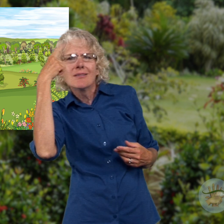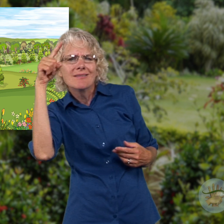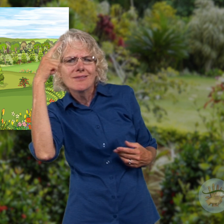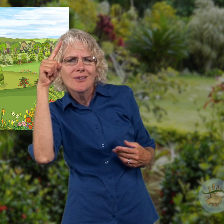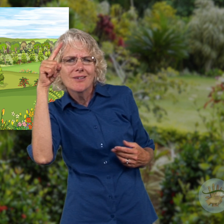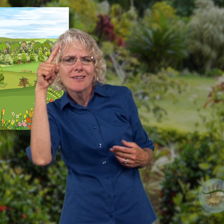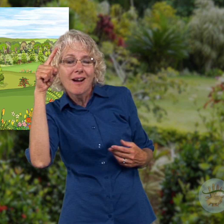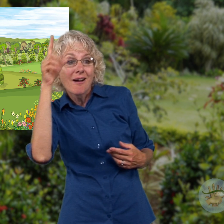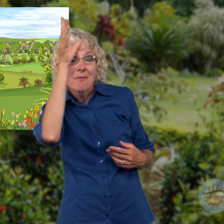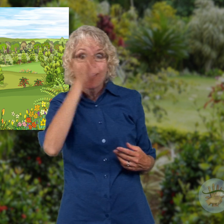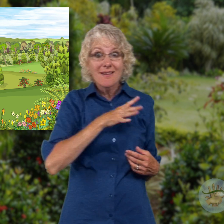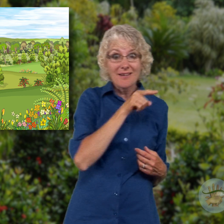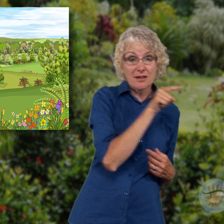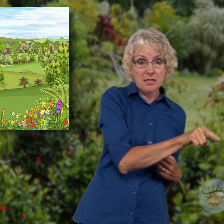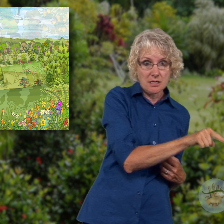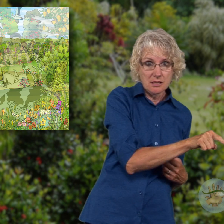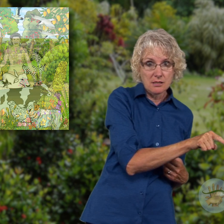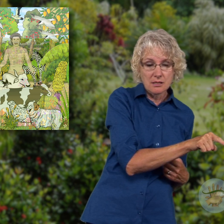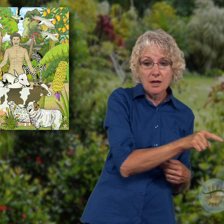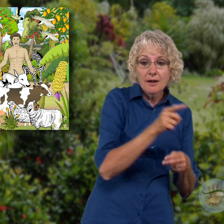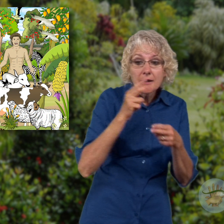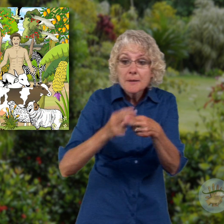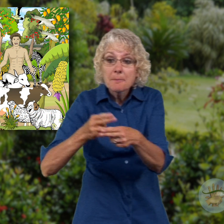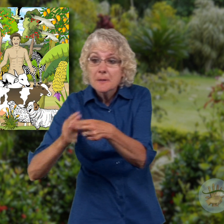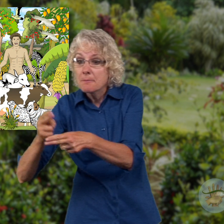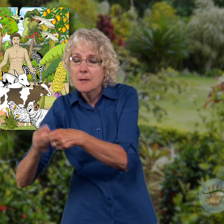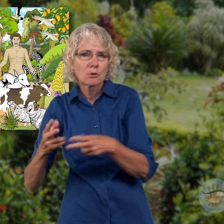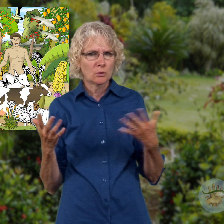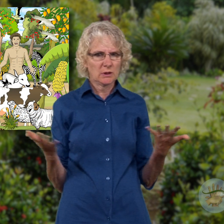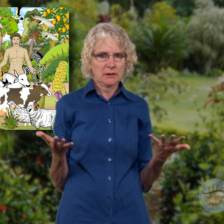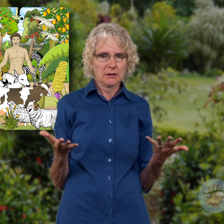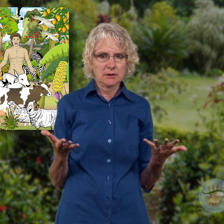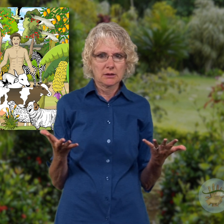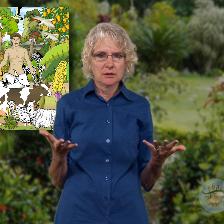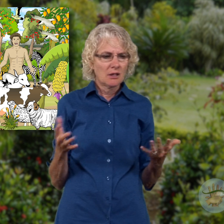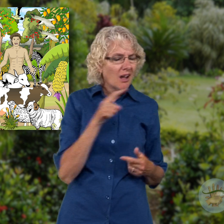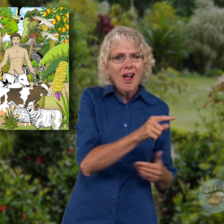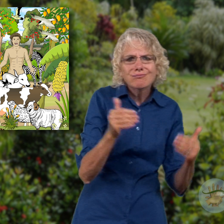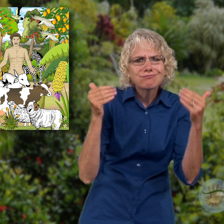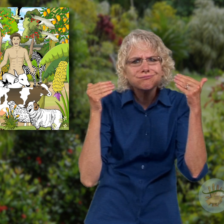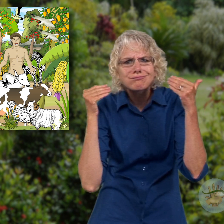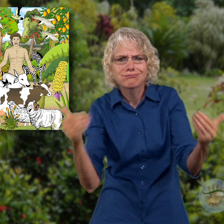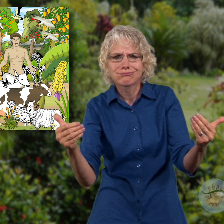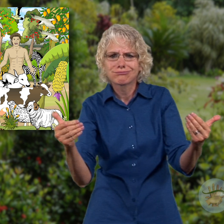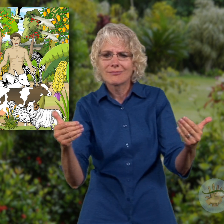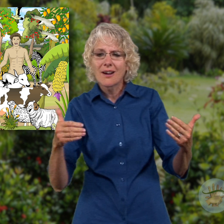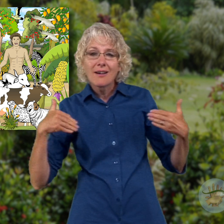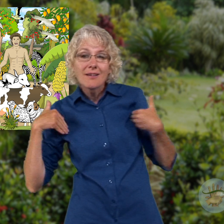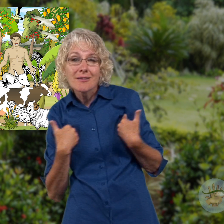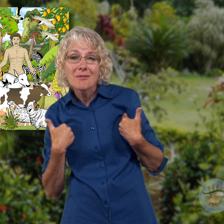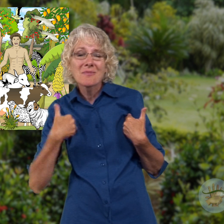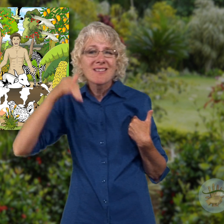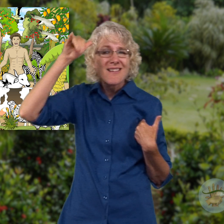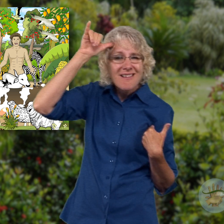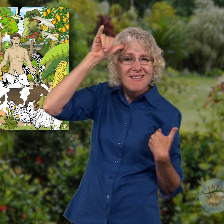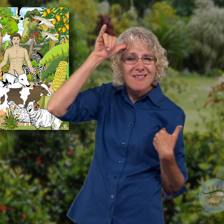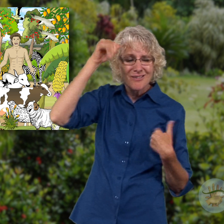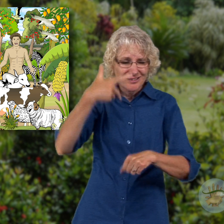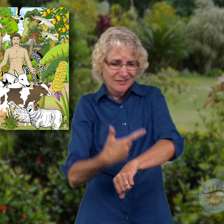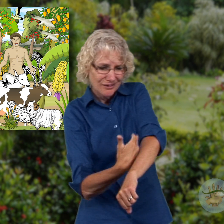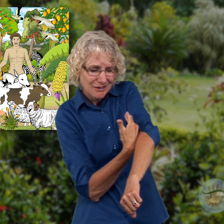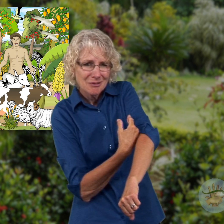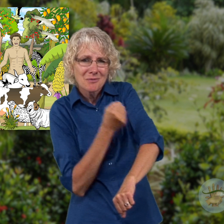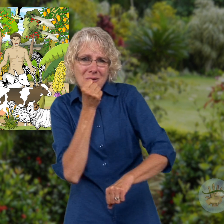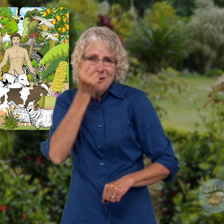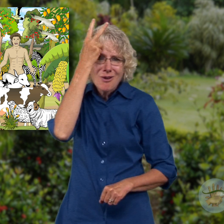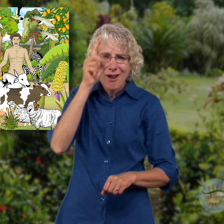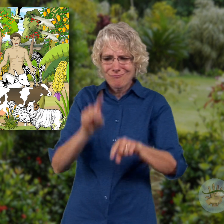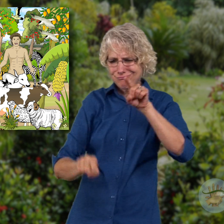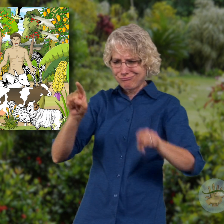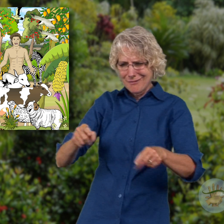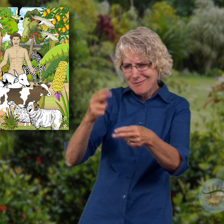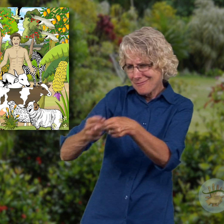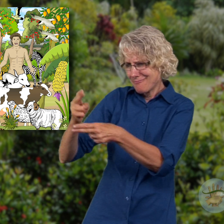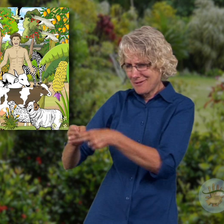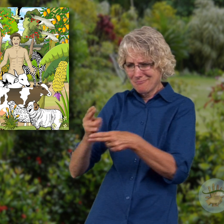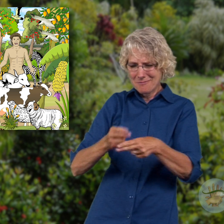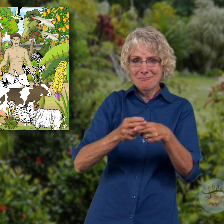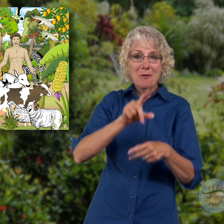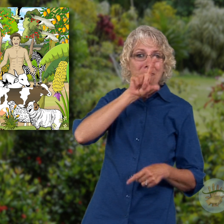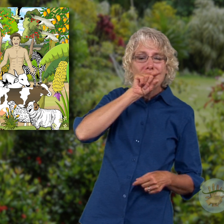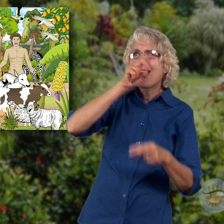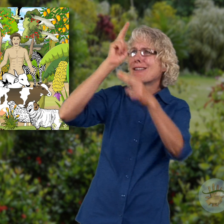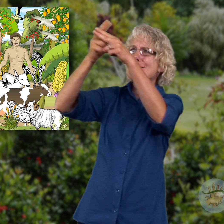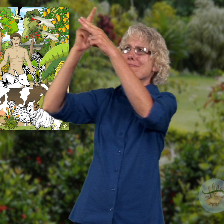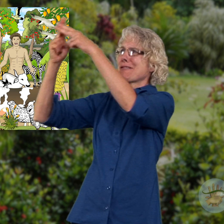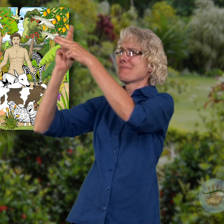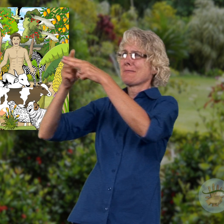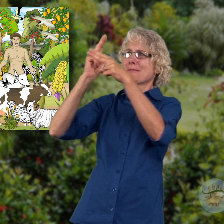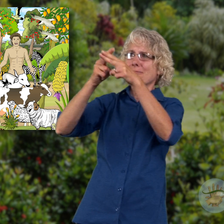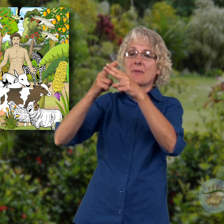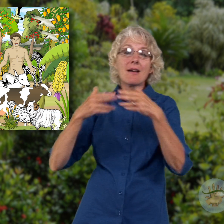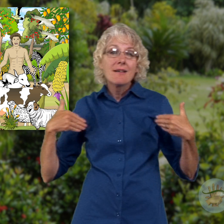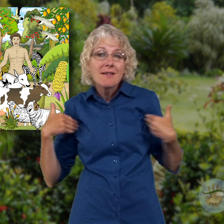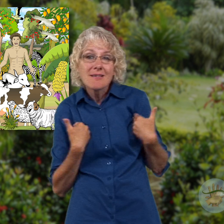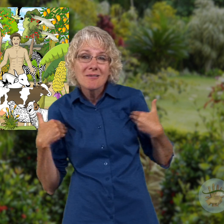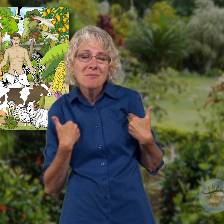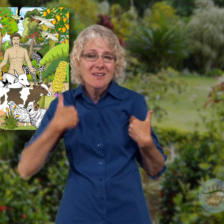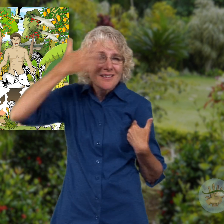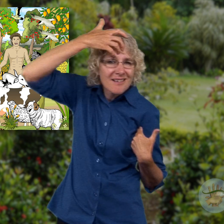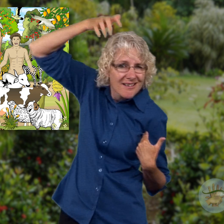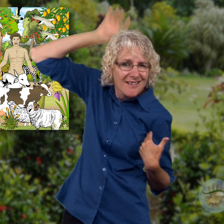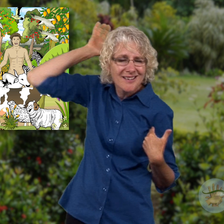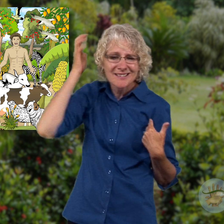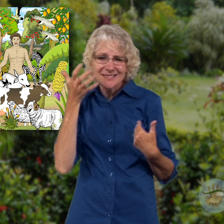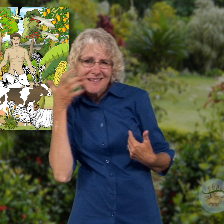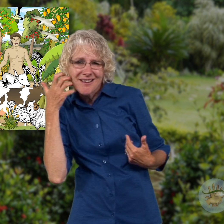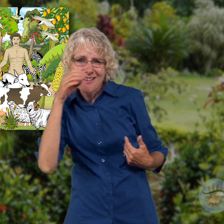And out of the ground the LORD God formed every beast of the field and every bird of the air, and He brought them to the man to see what he would name each one.